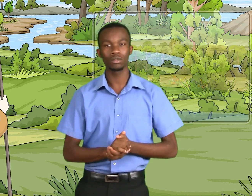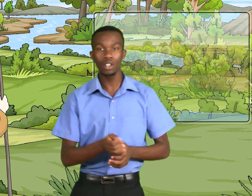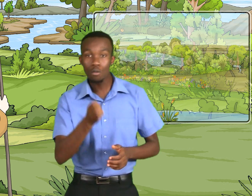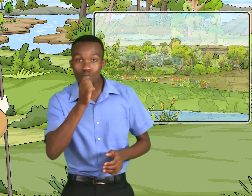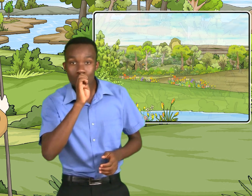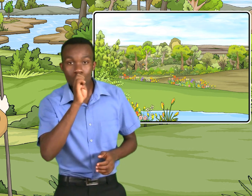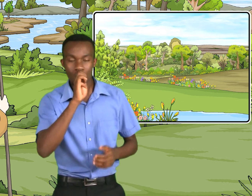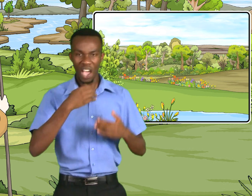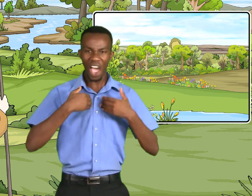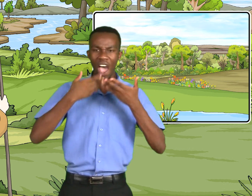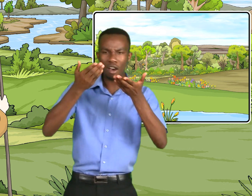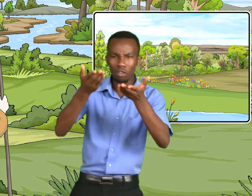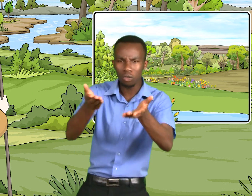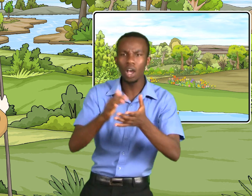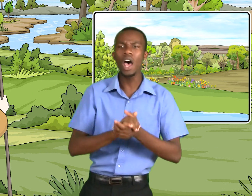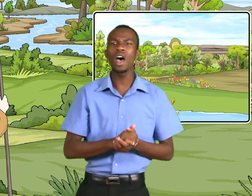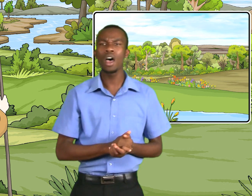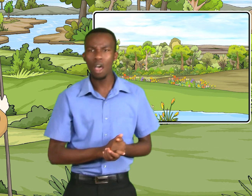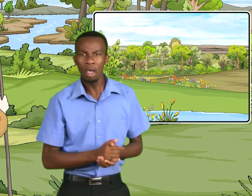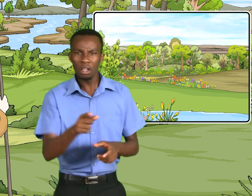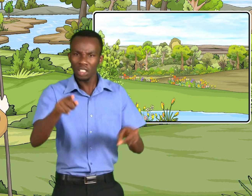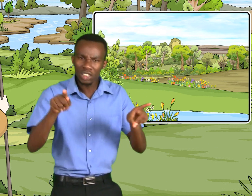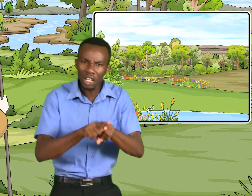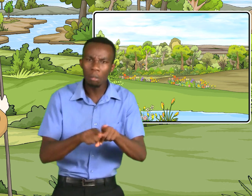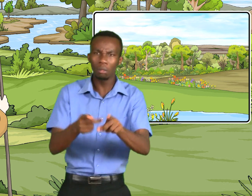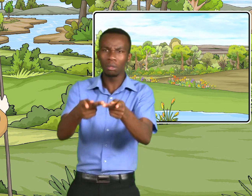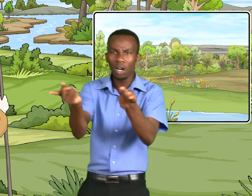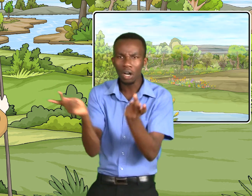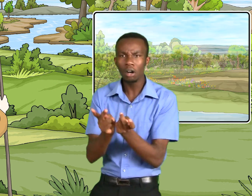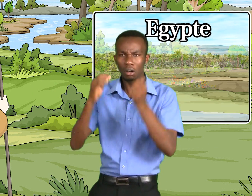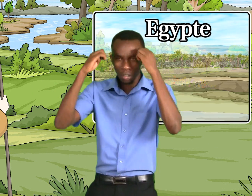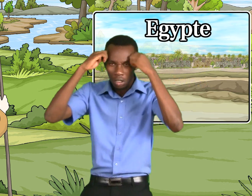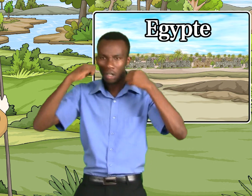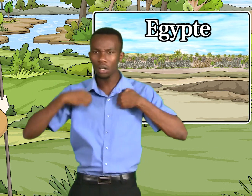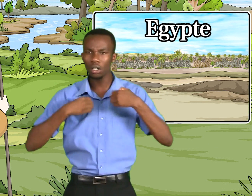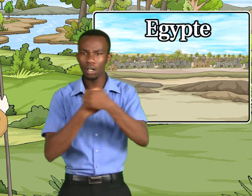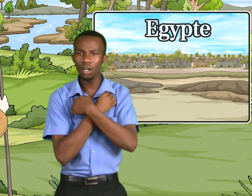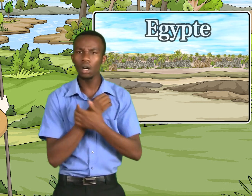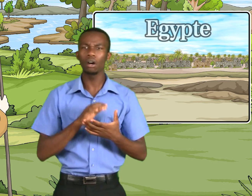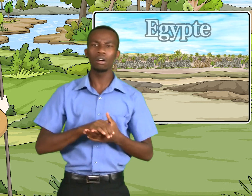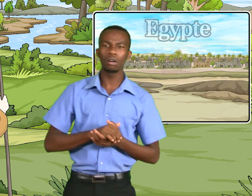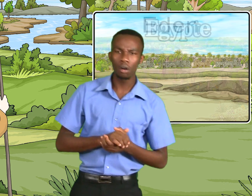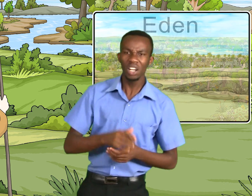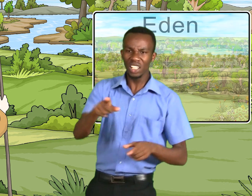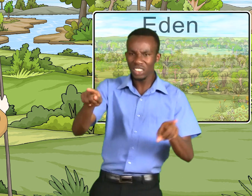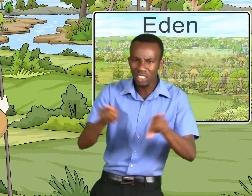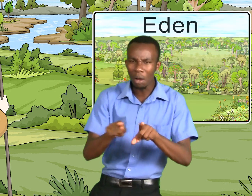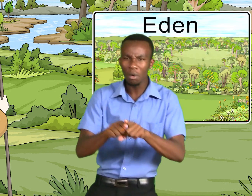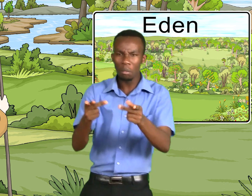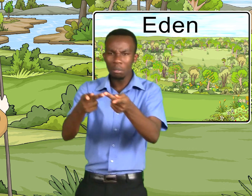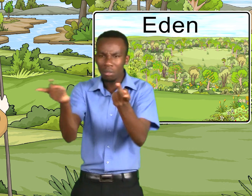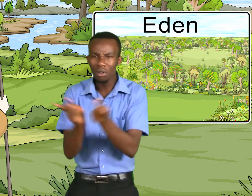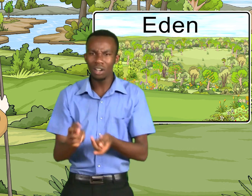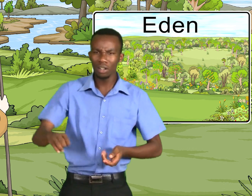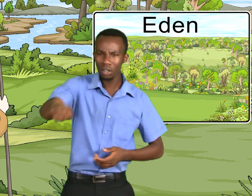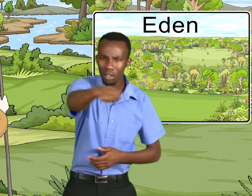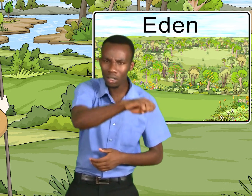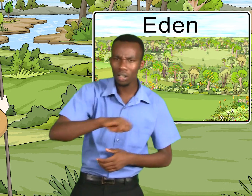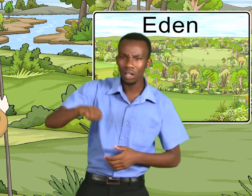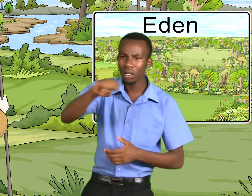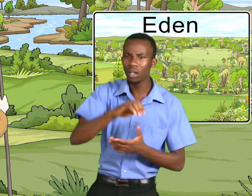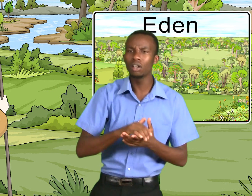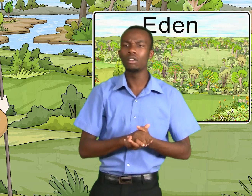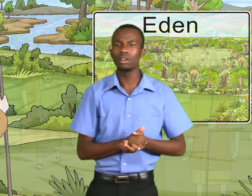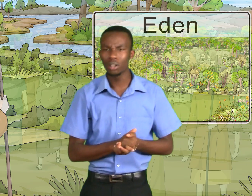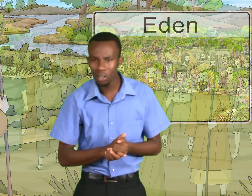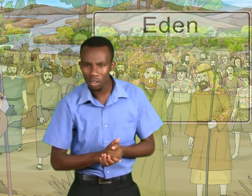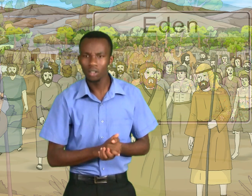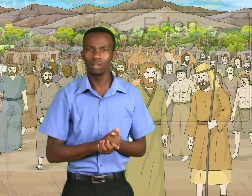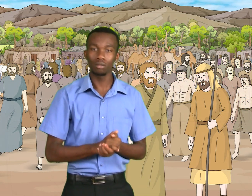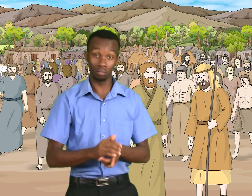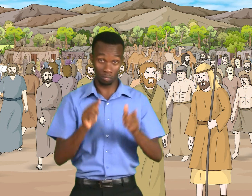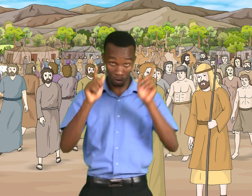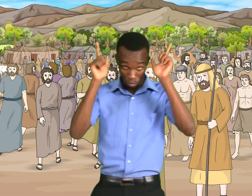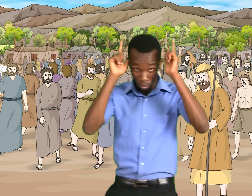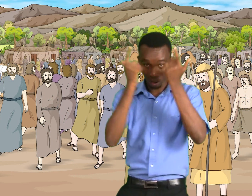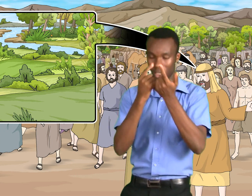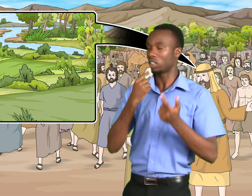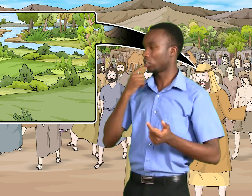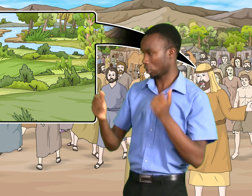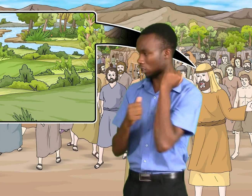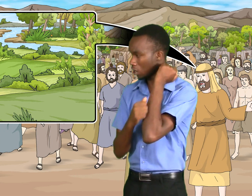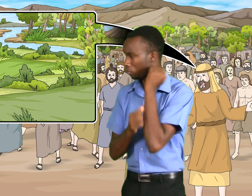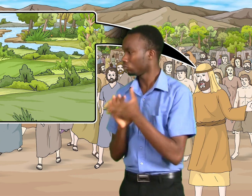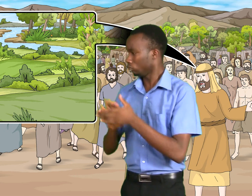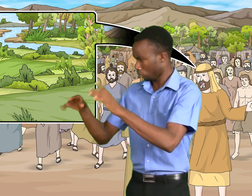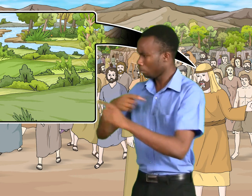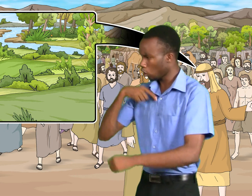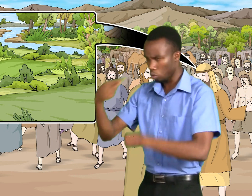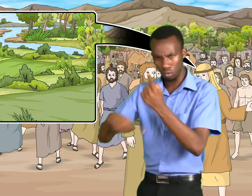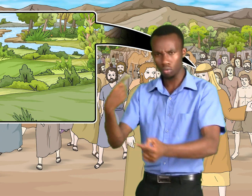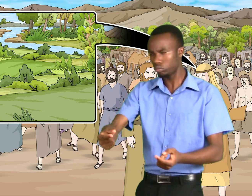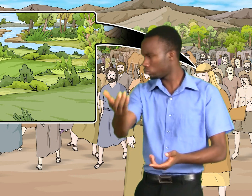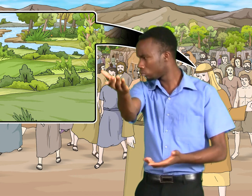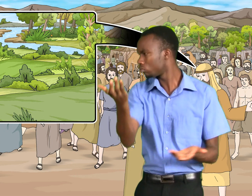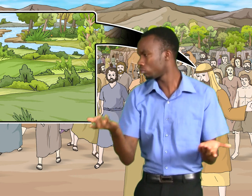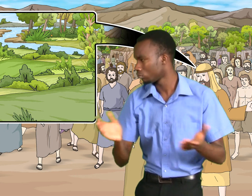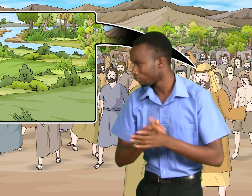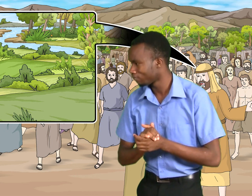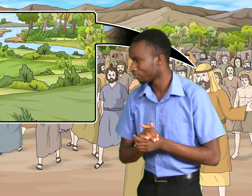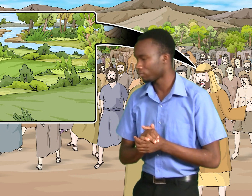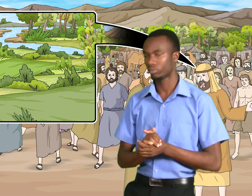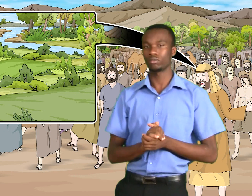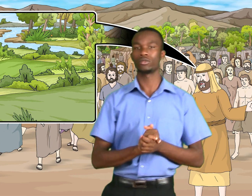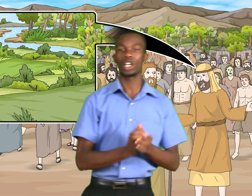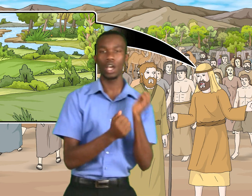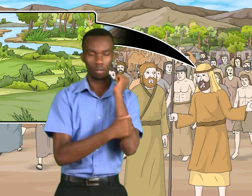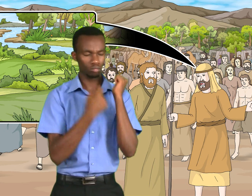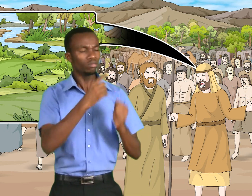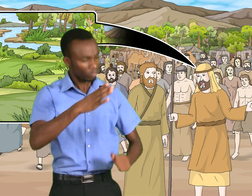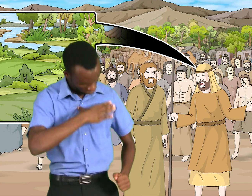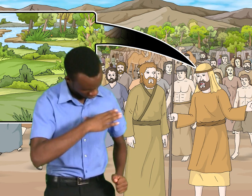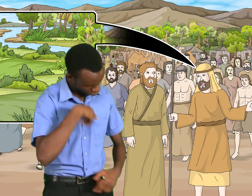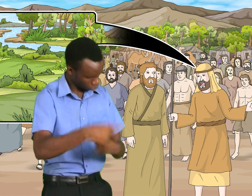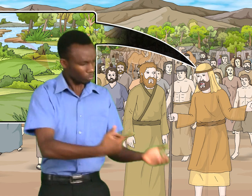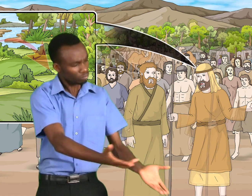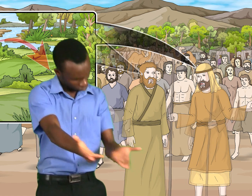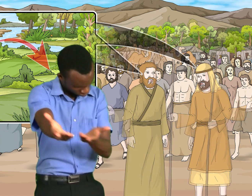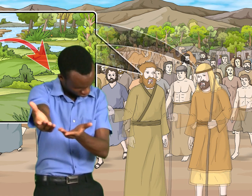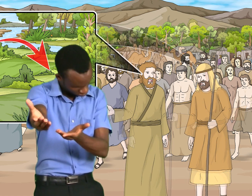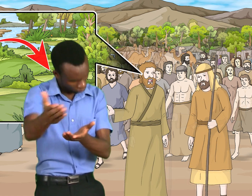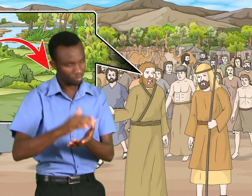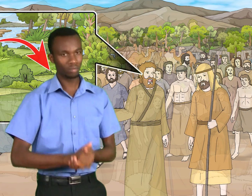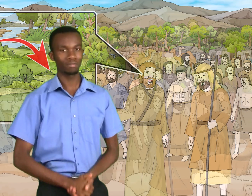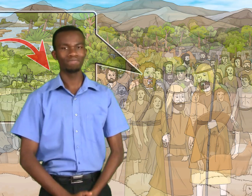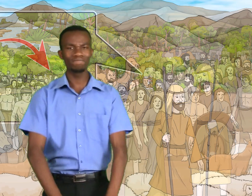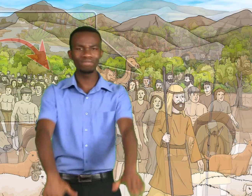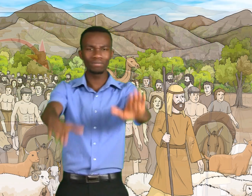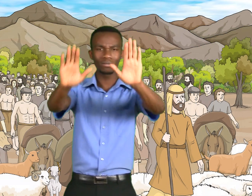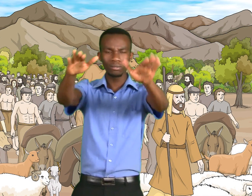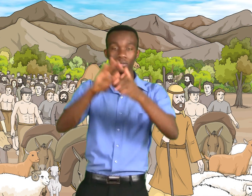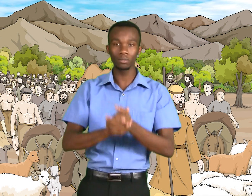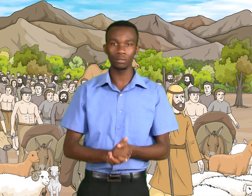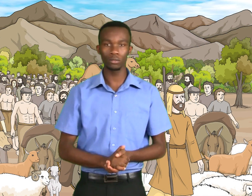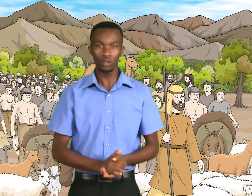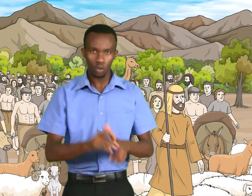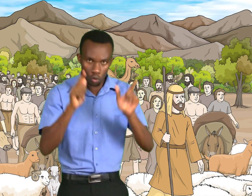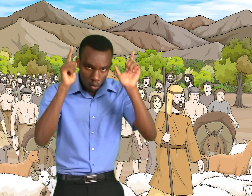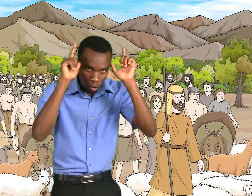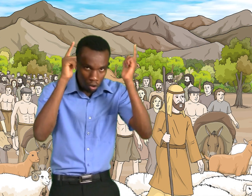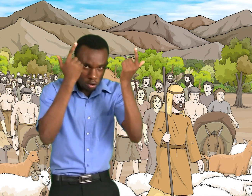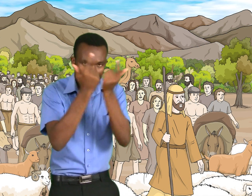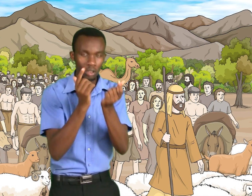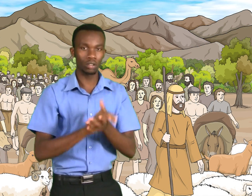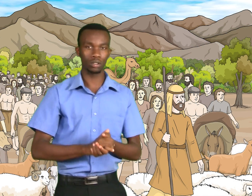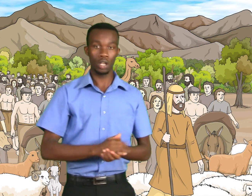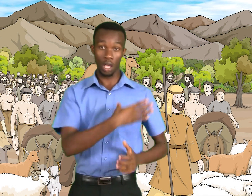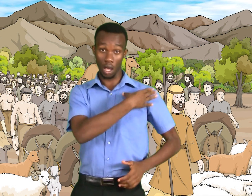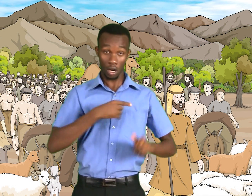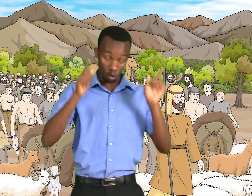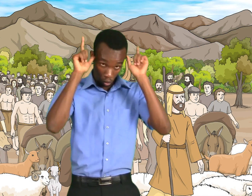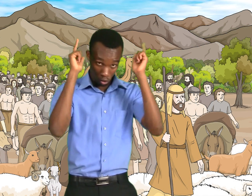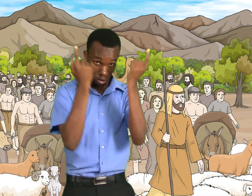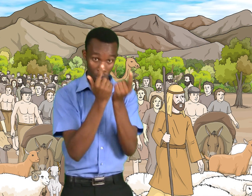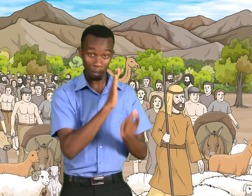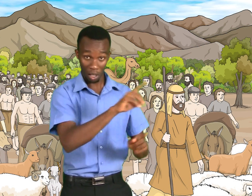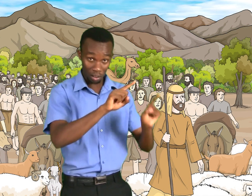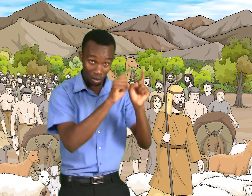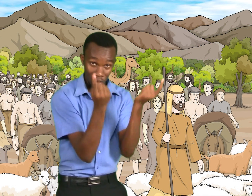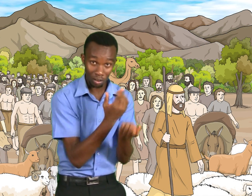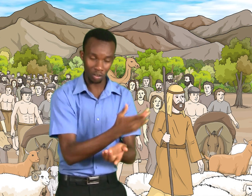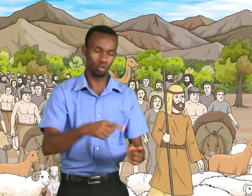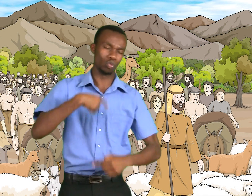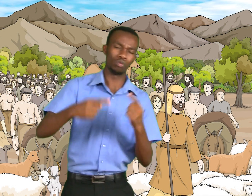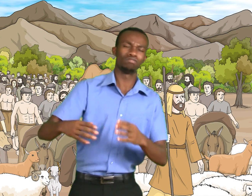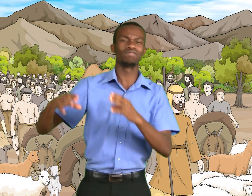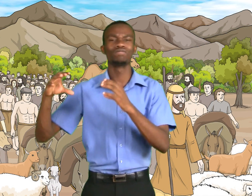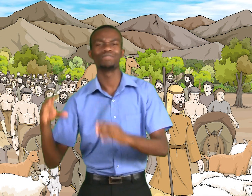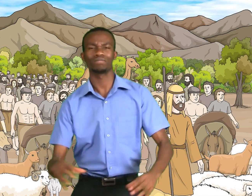(This was before the LORD destroyed Sodom and Gomorrah.) So Lot chose the whole plain of the Jordan for himself and set out toward the east.